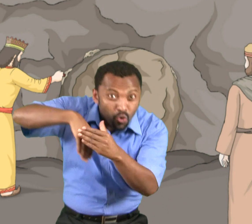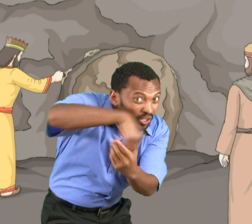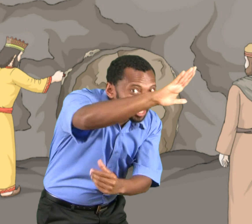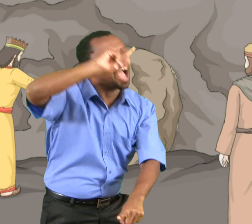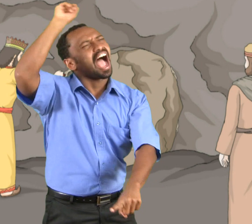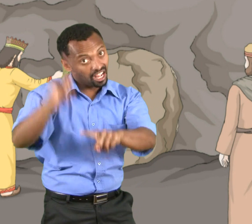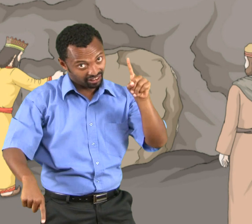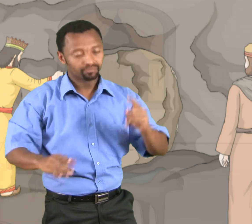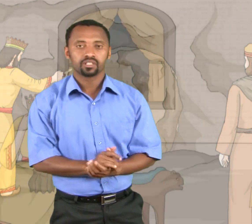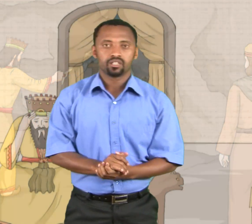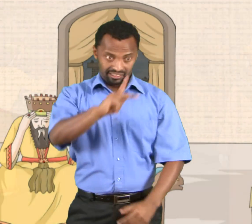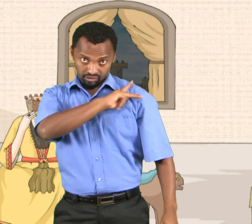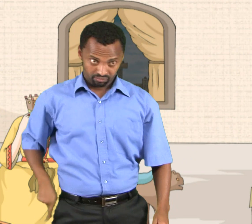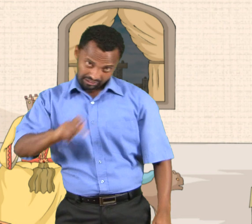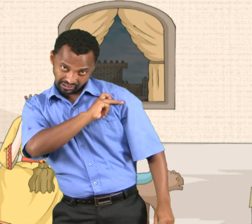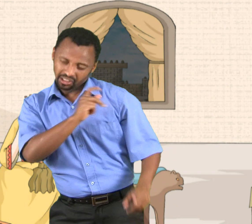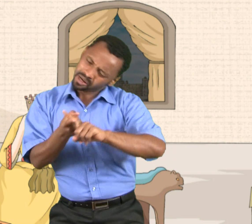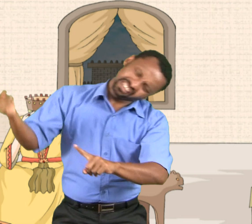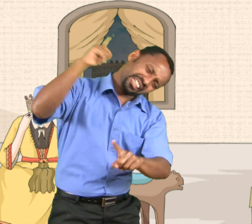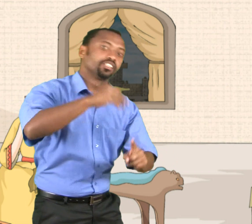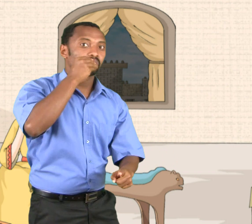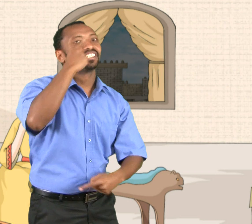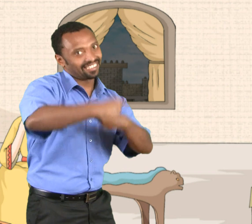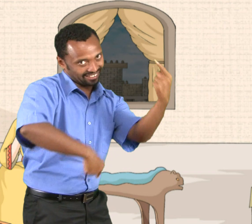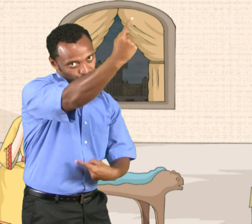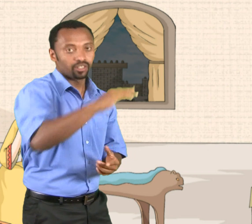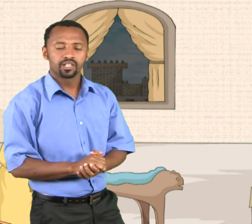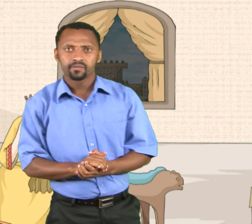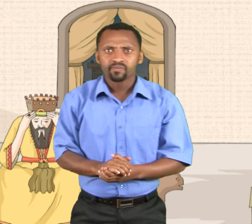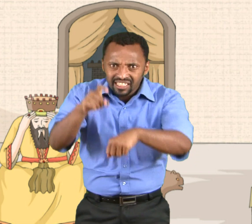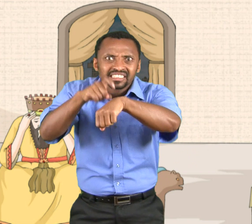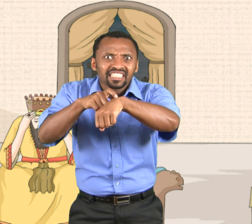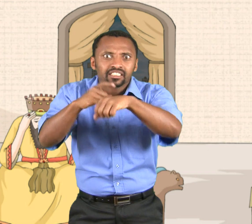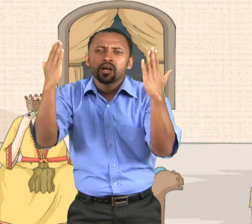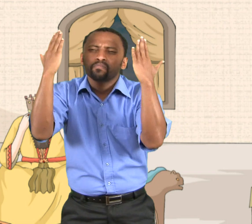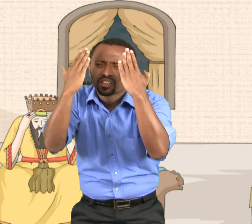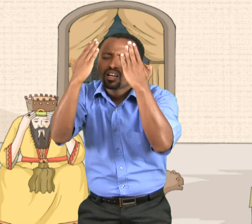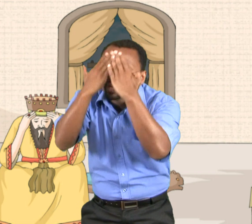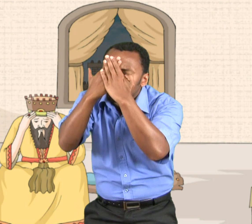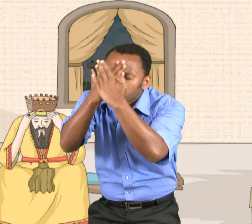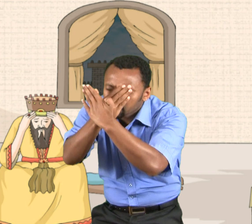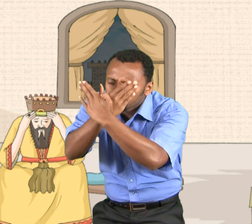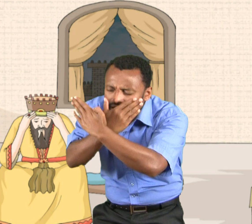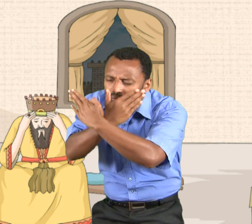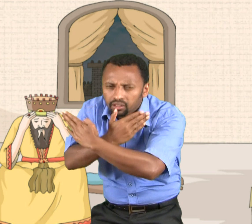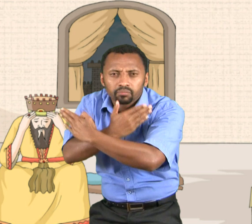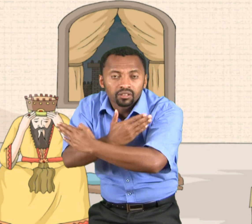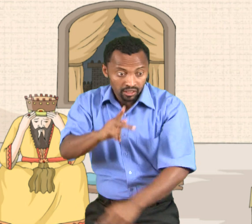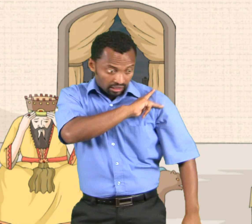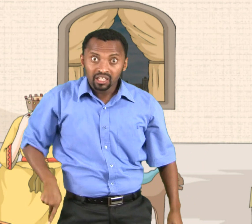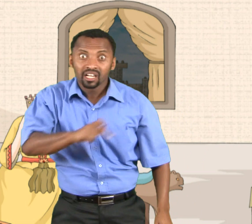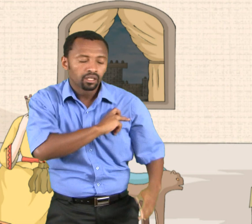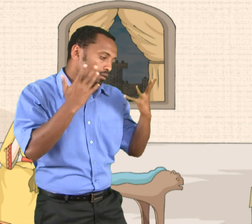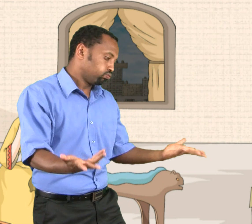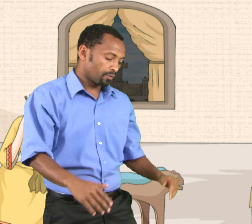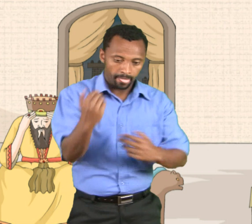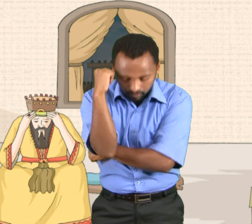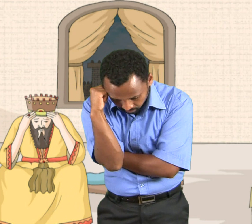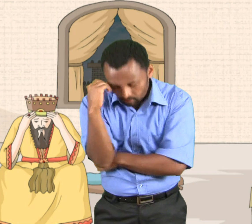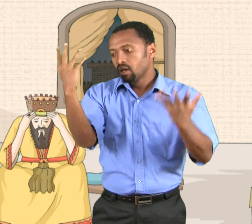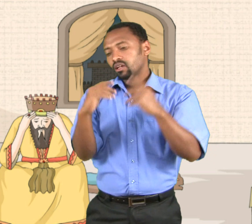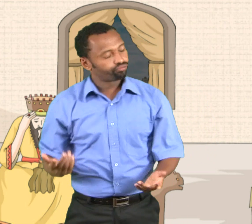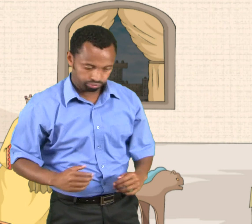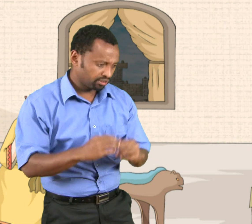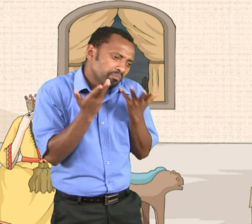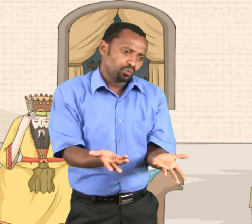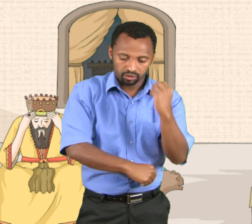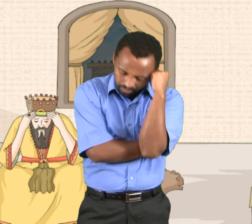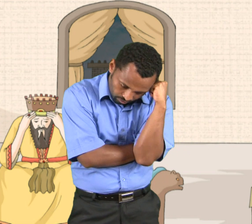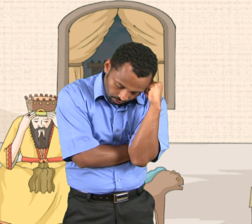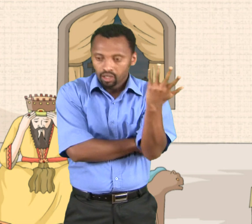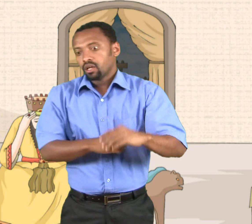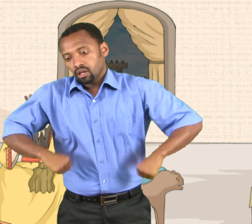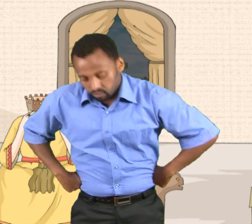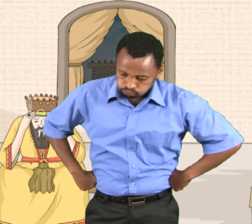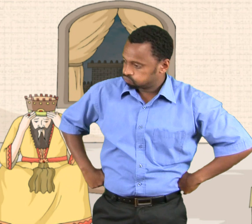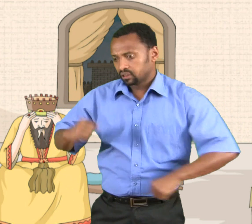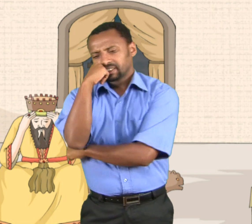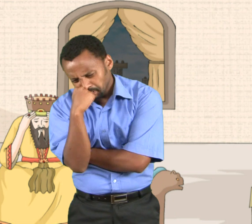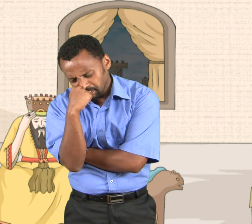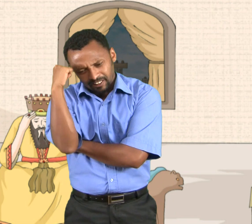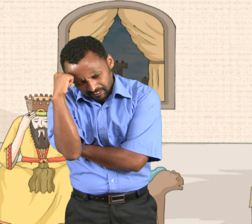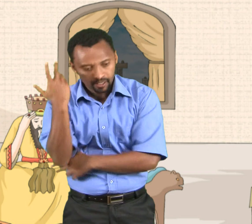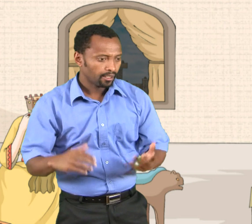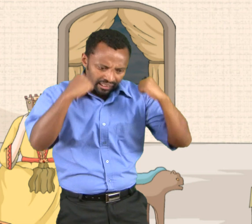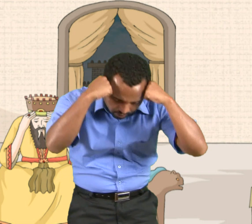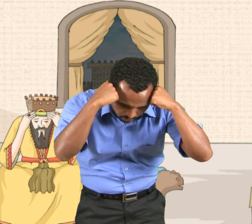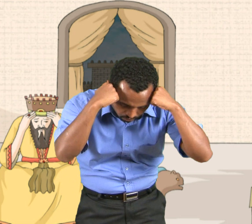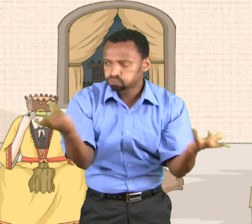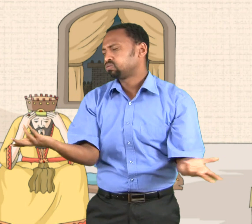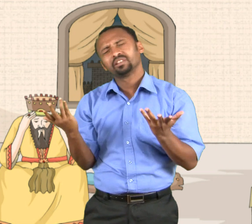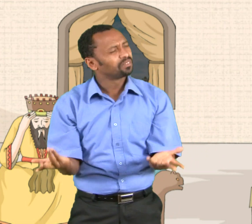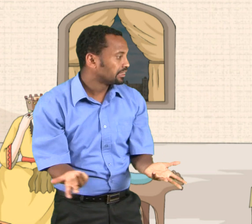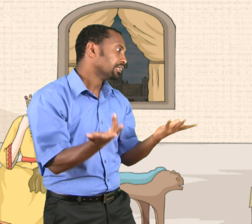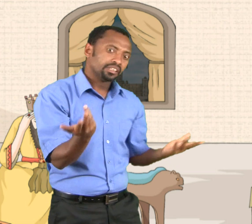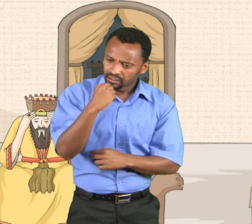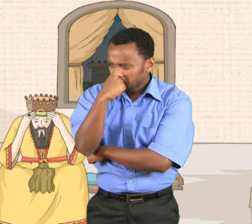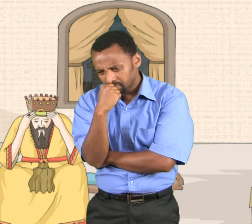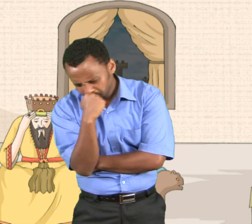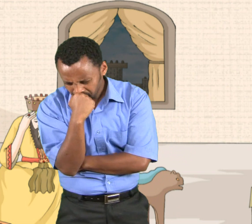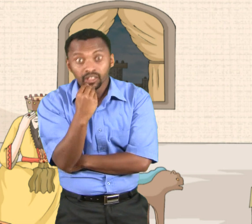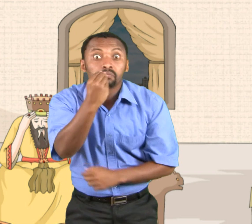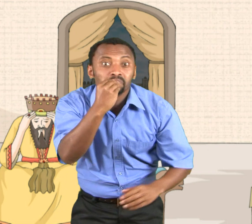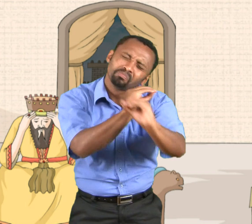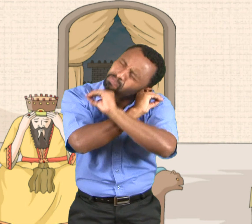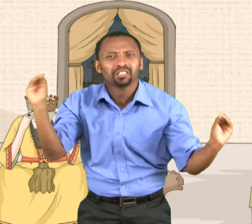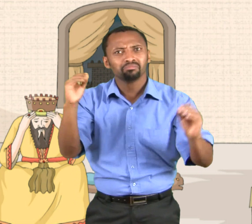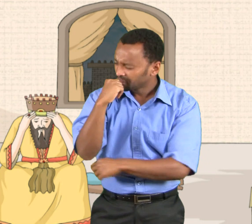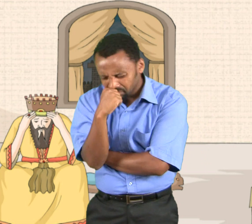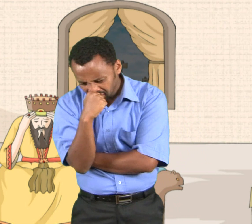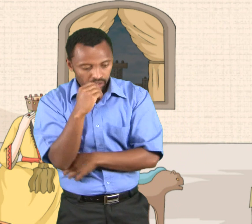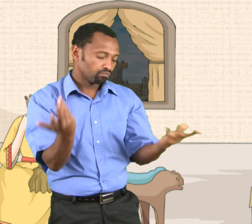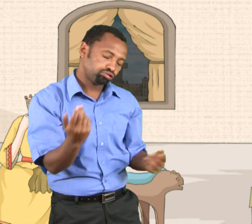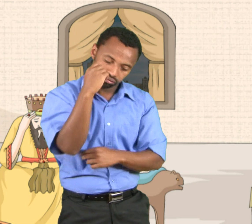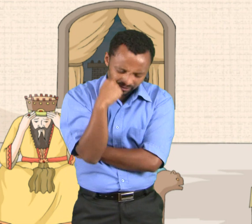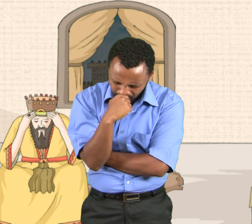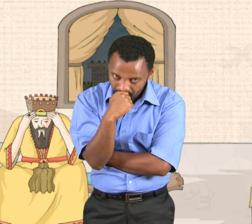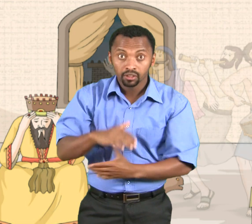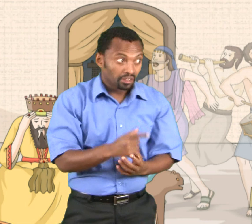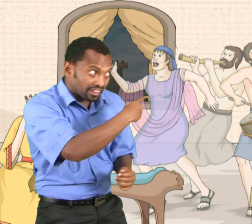Then the king went to his palace and spent the night fasting.